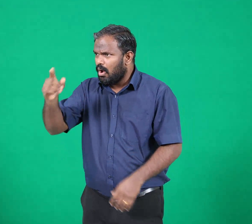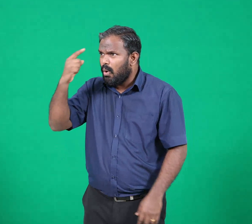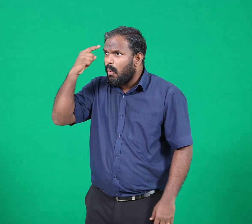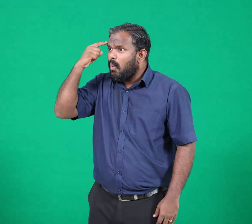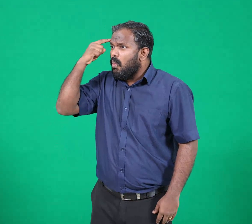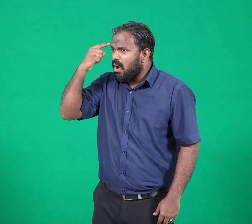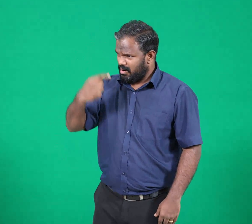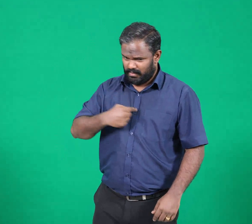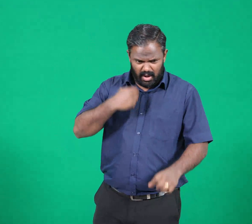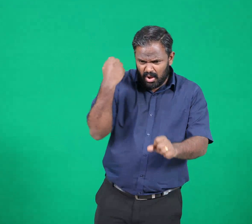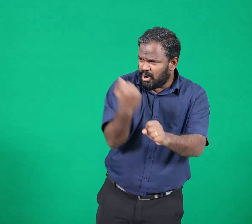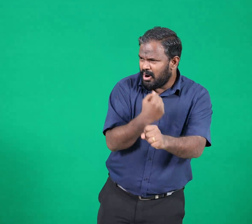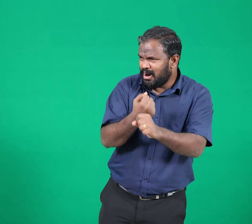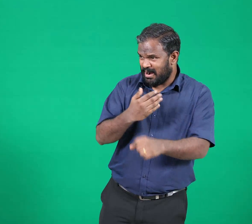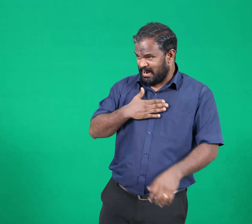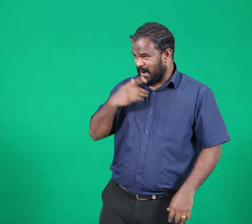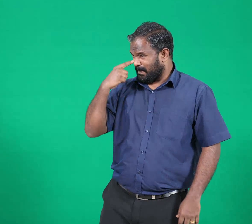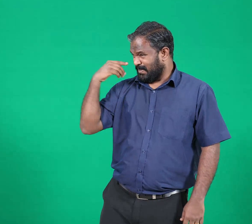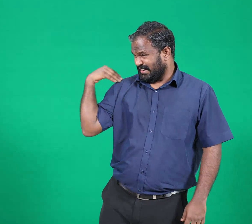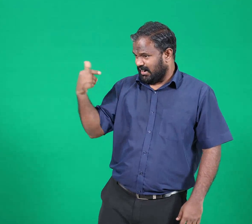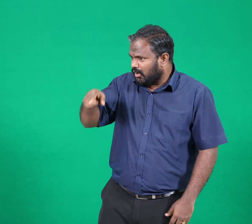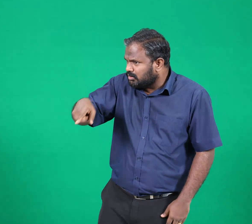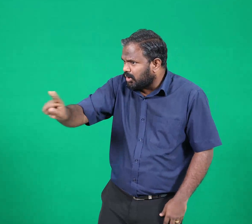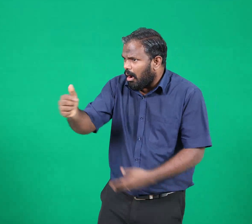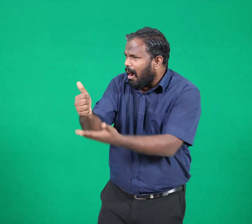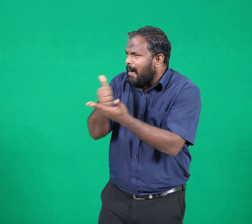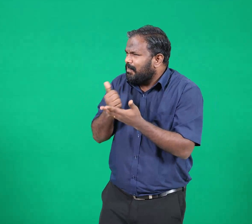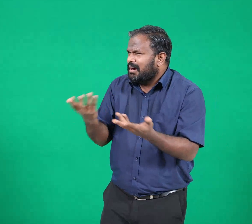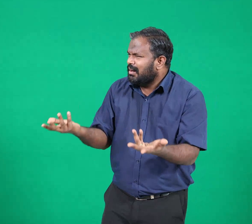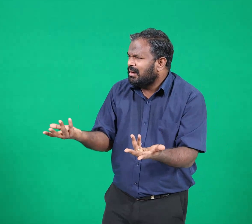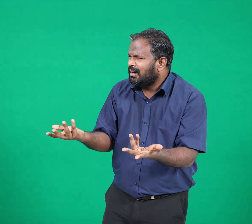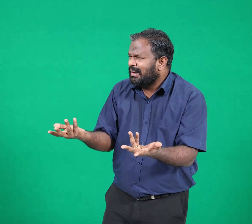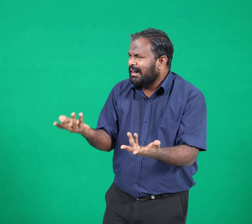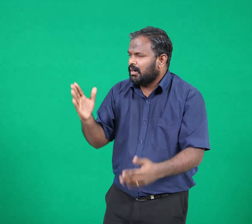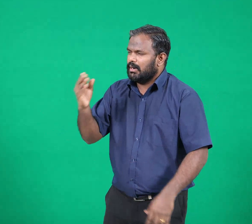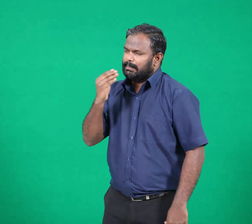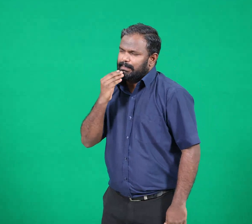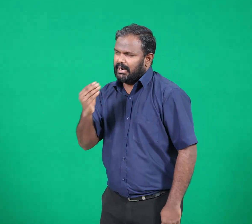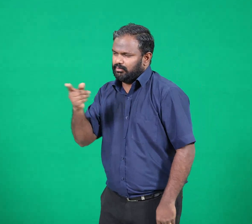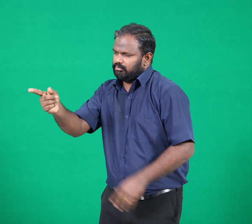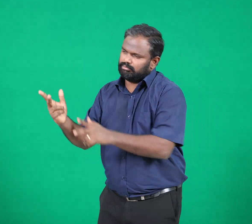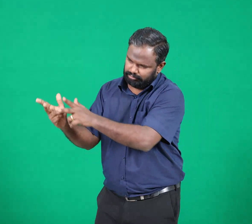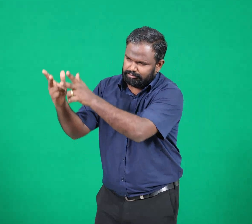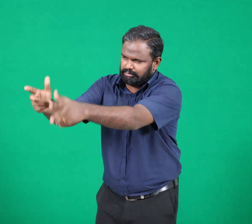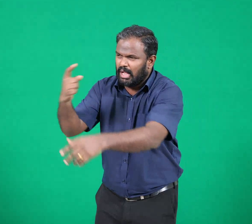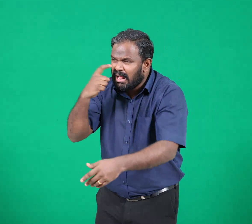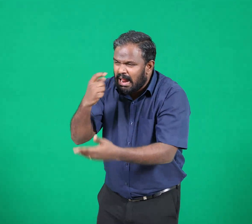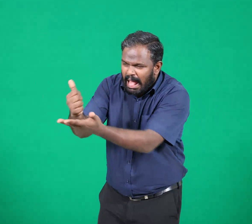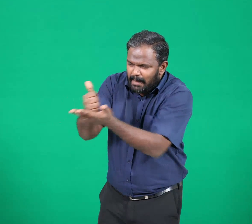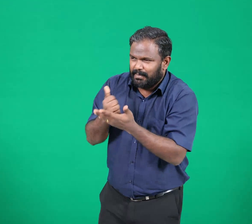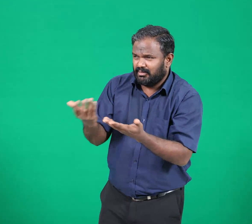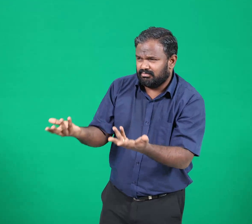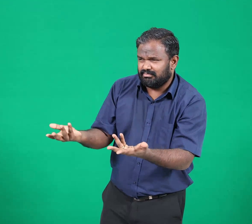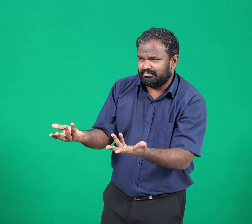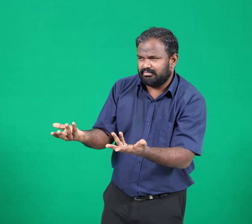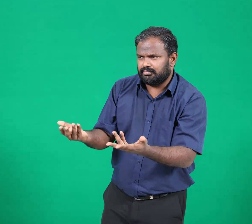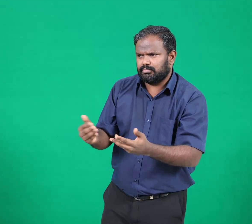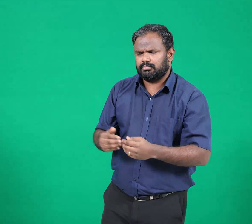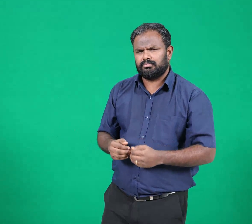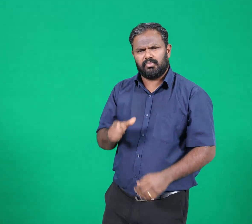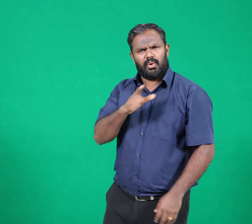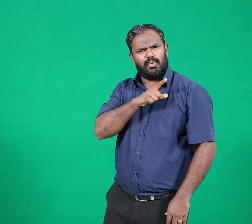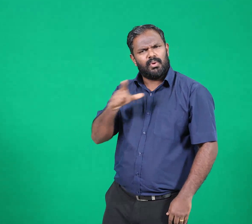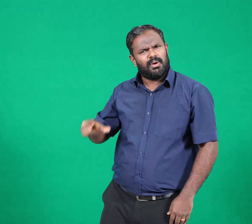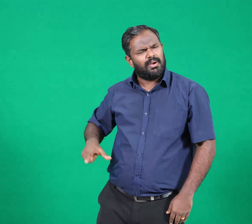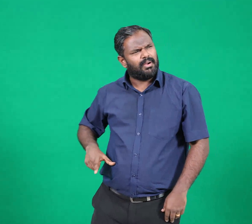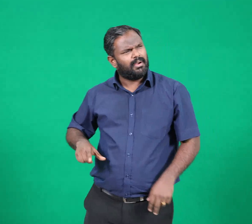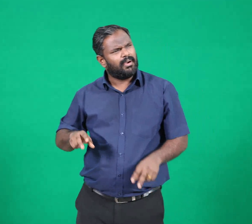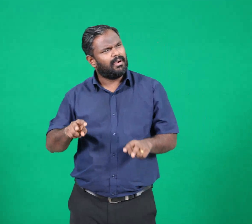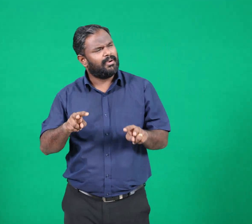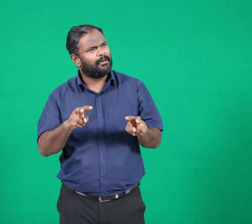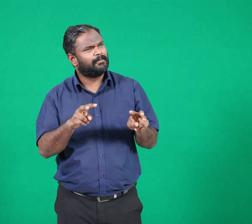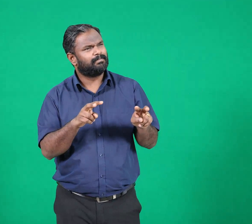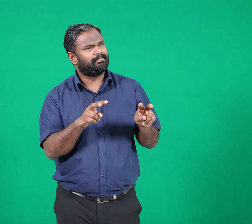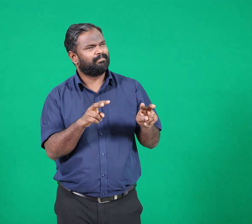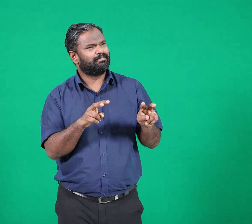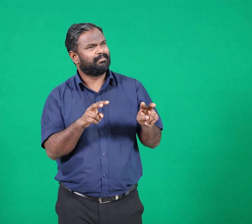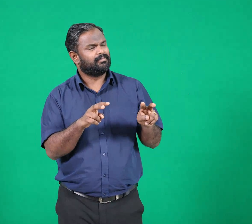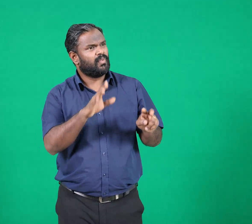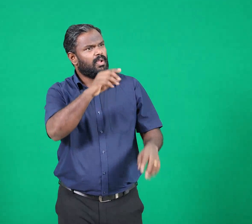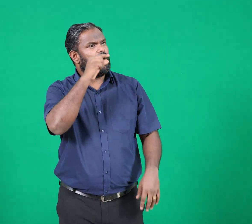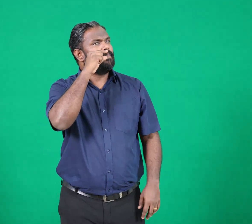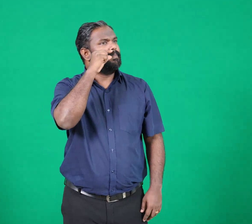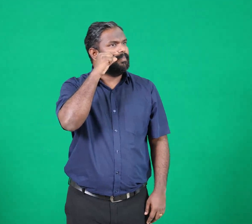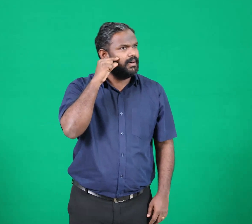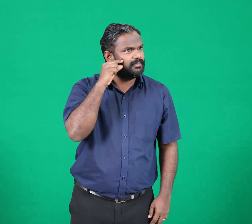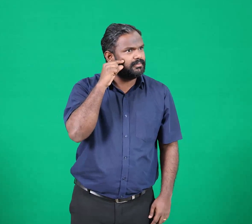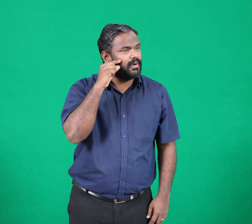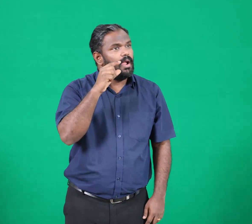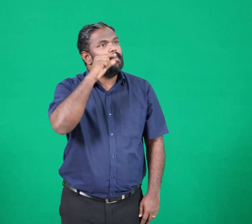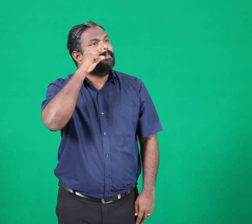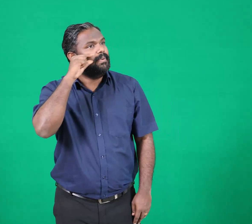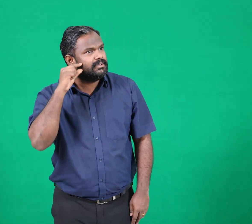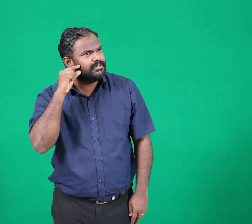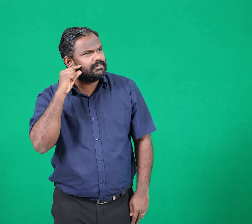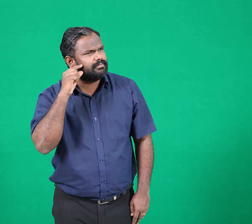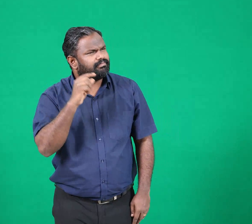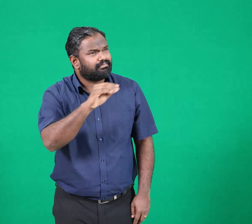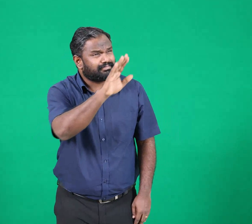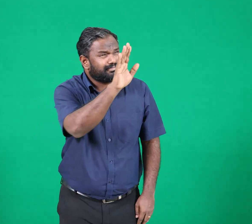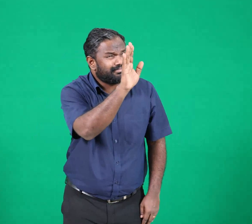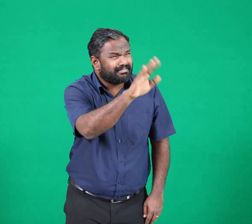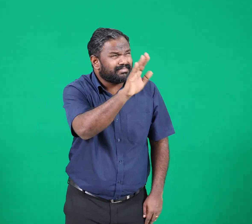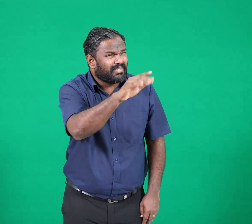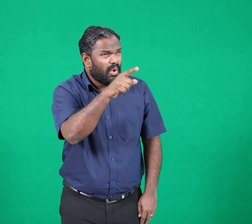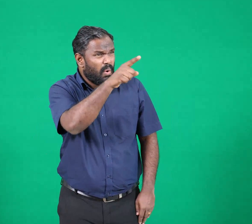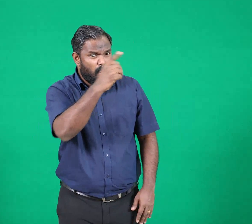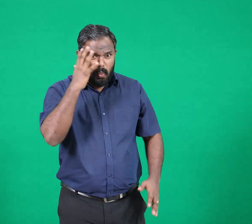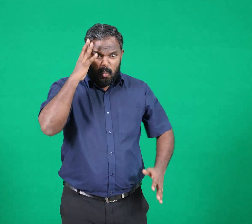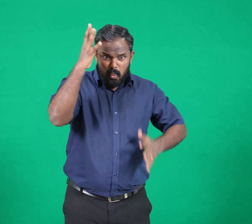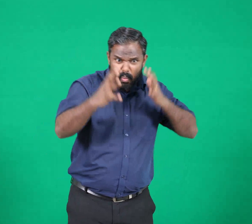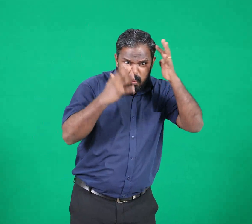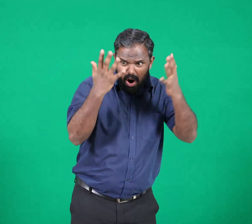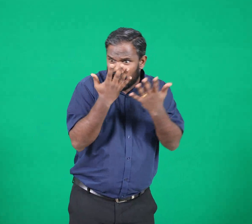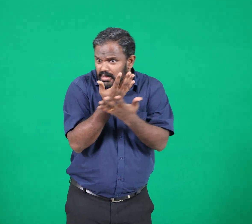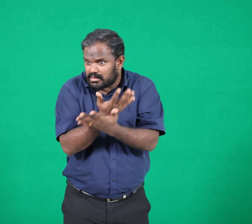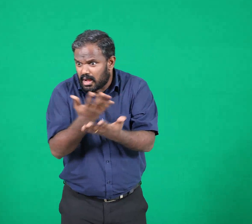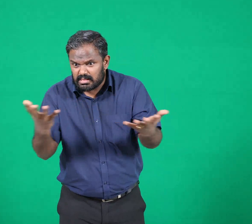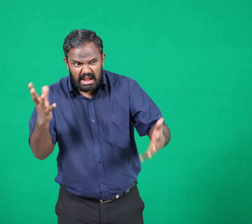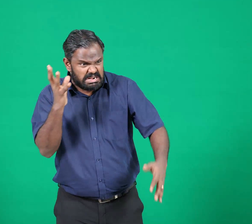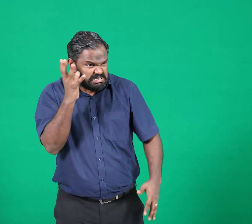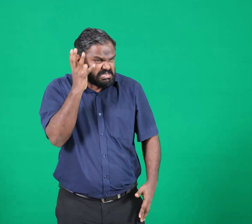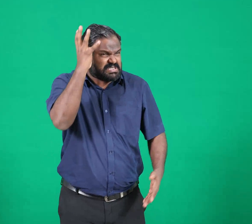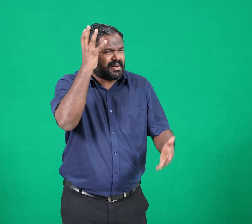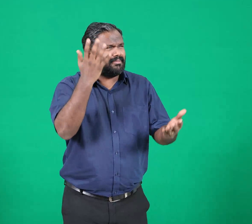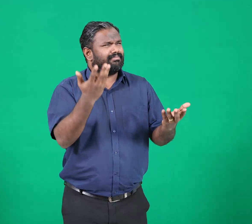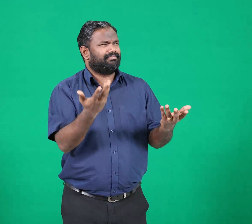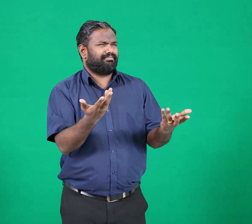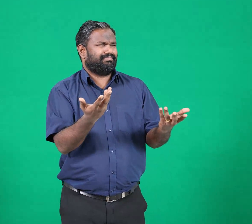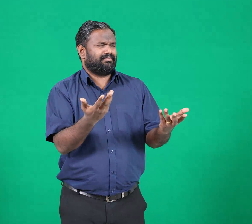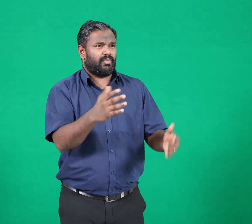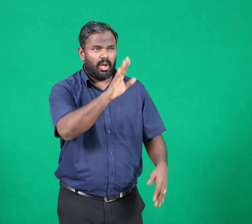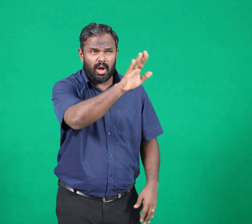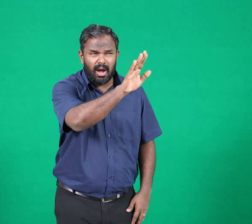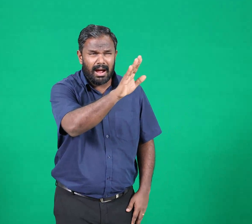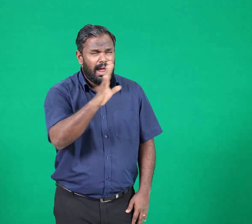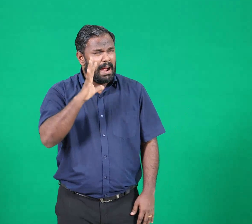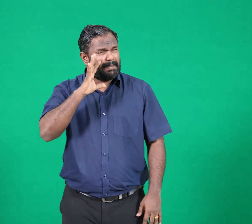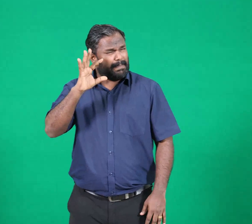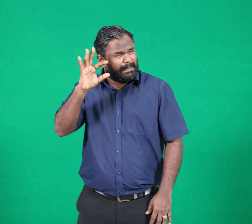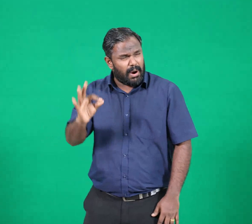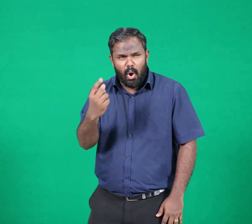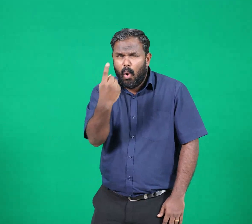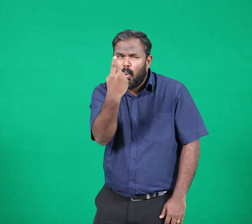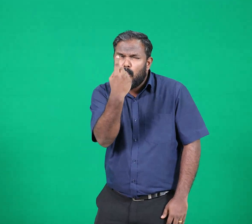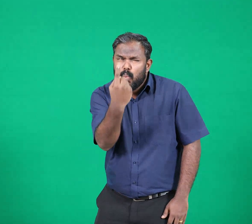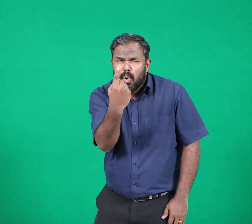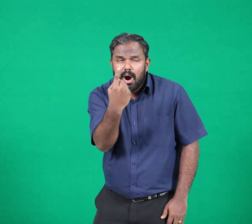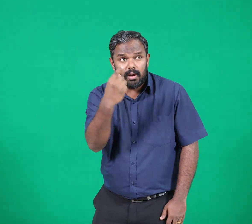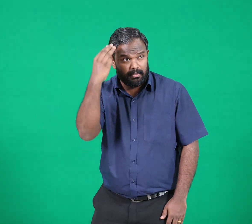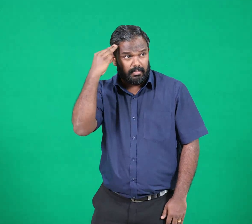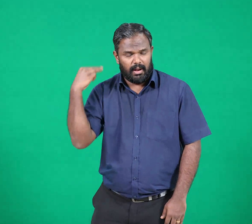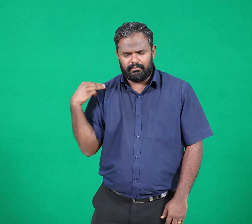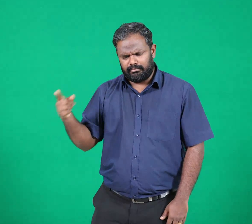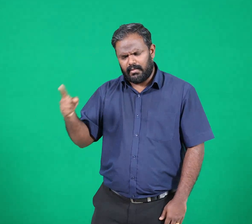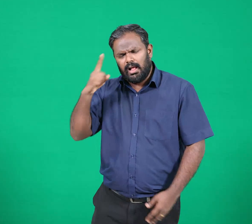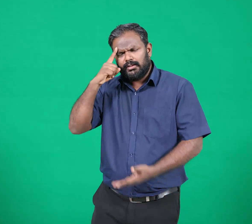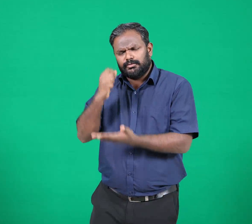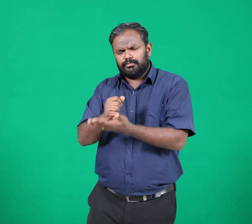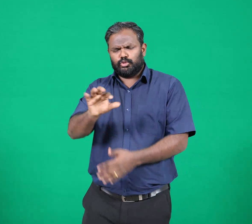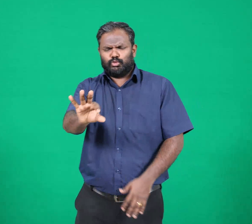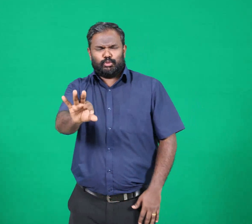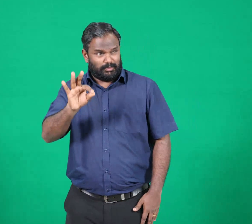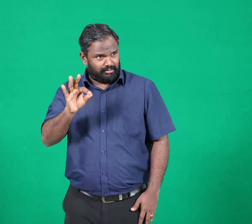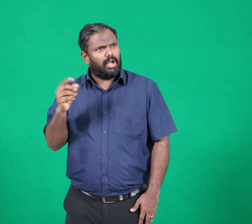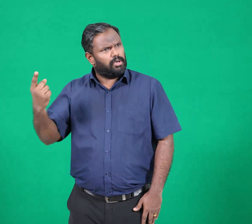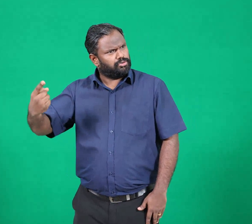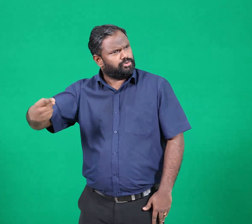"Martha, Martha," the Lord replied, "you are worried and upset about many things. But only one thing is necessary.